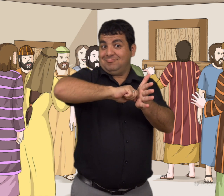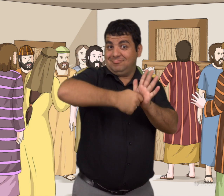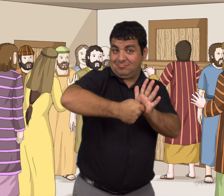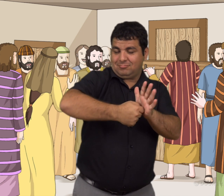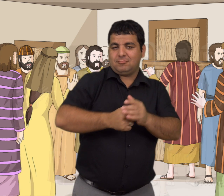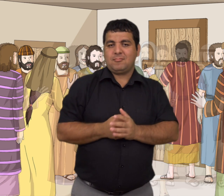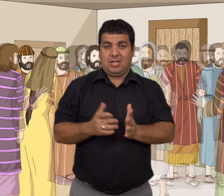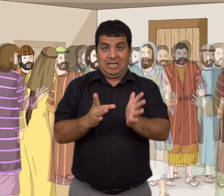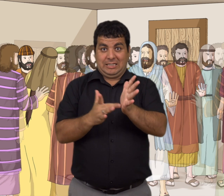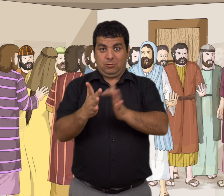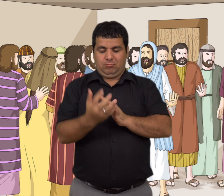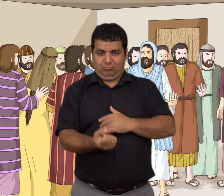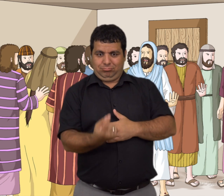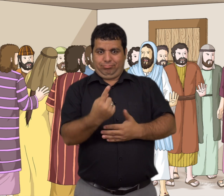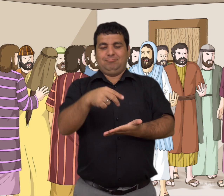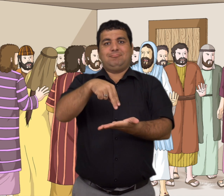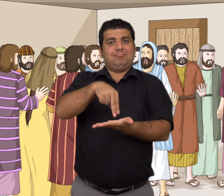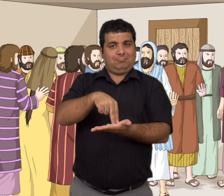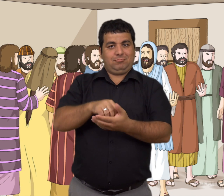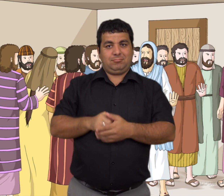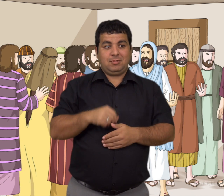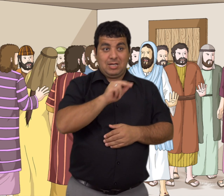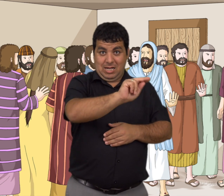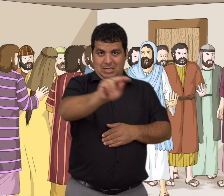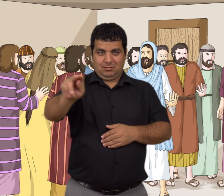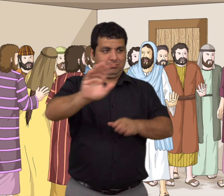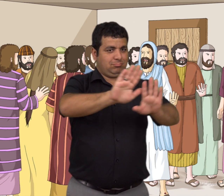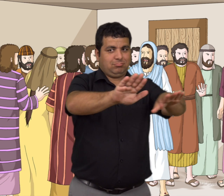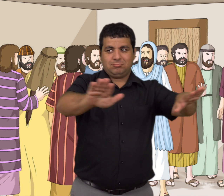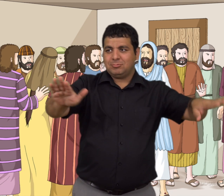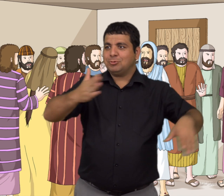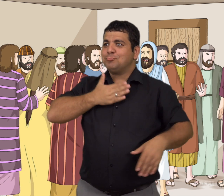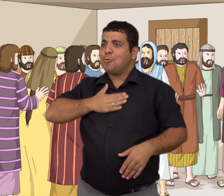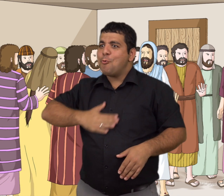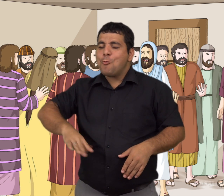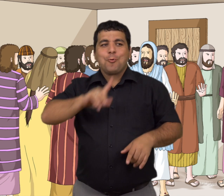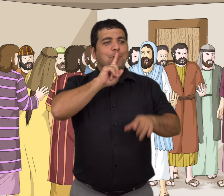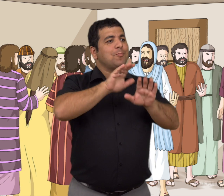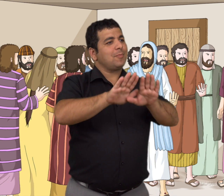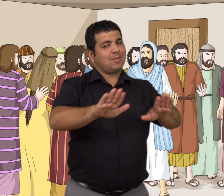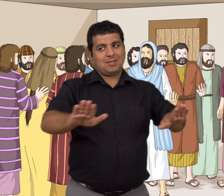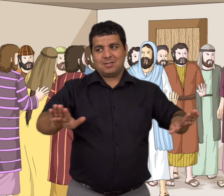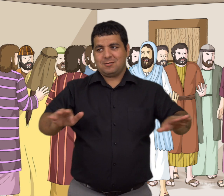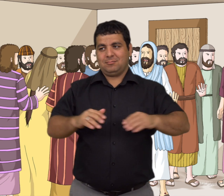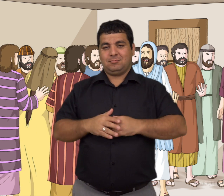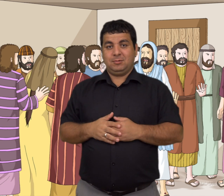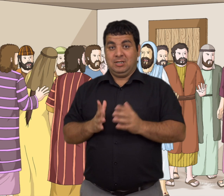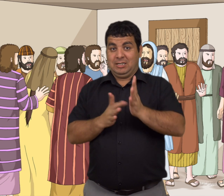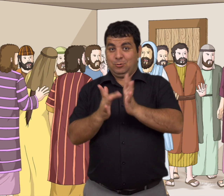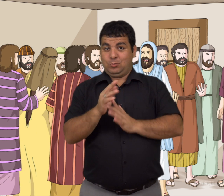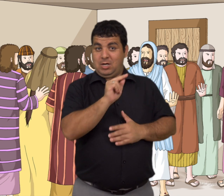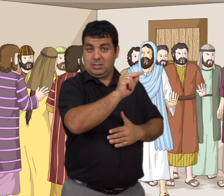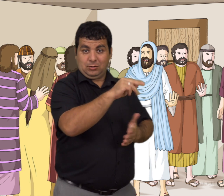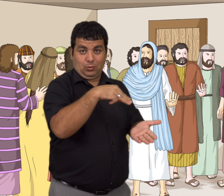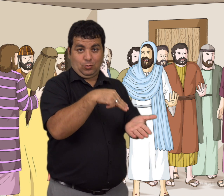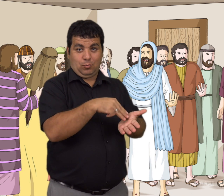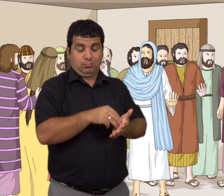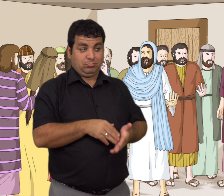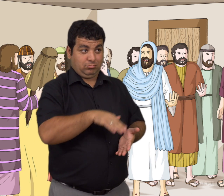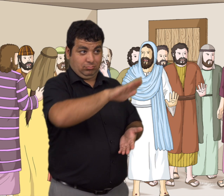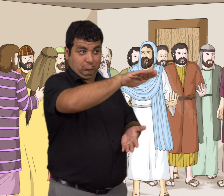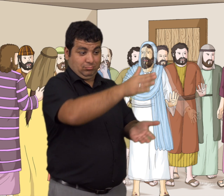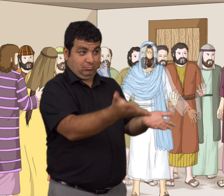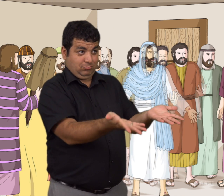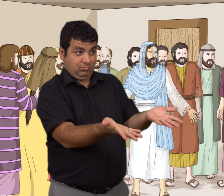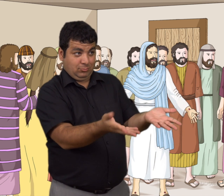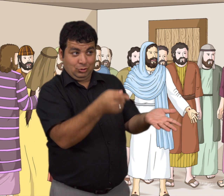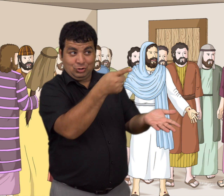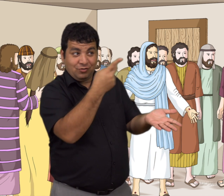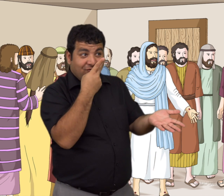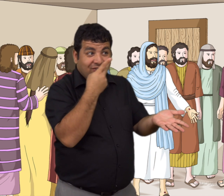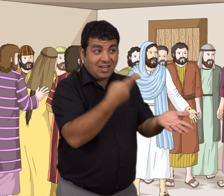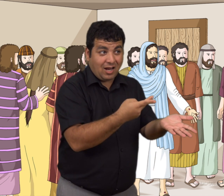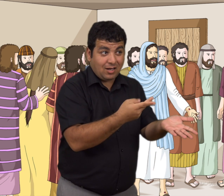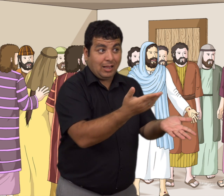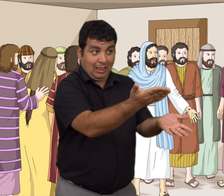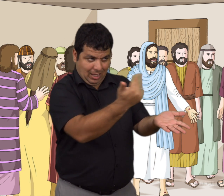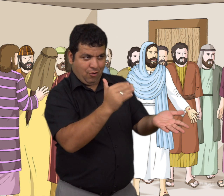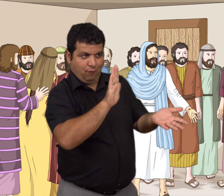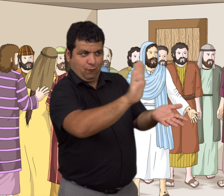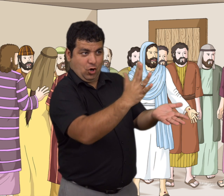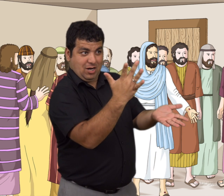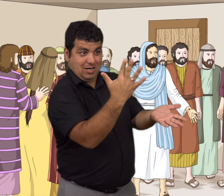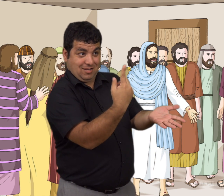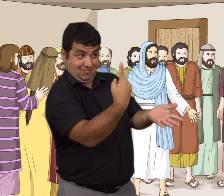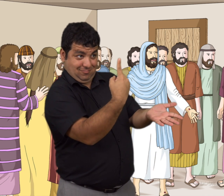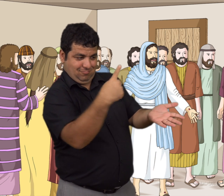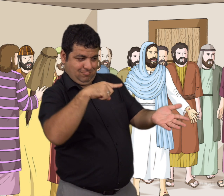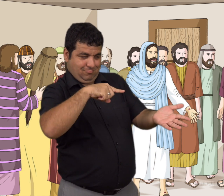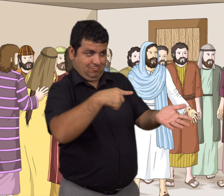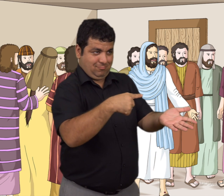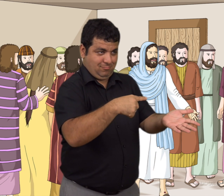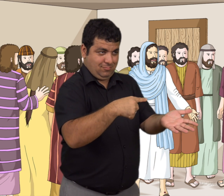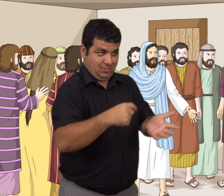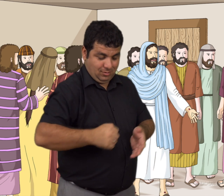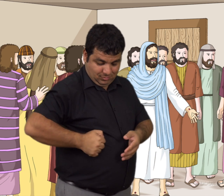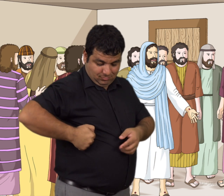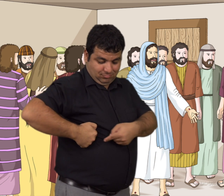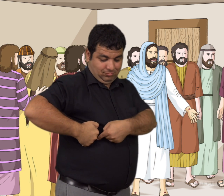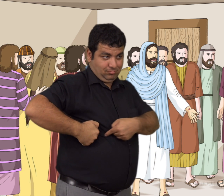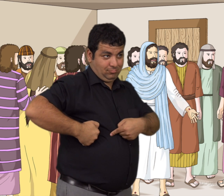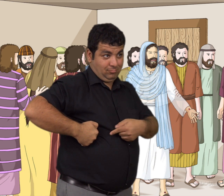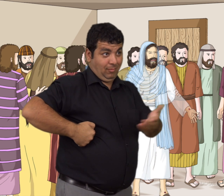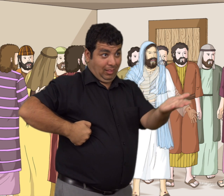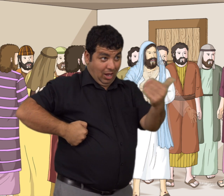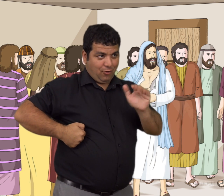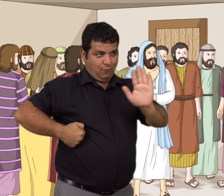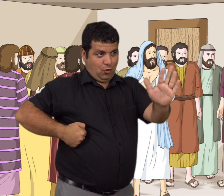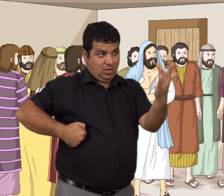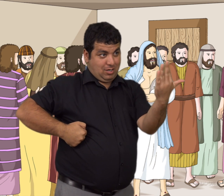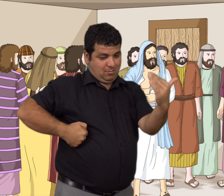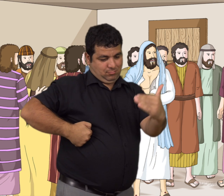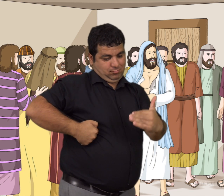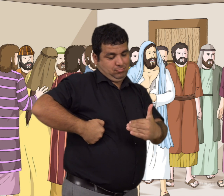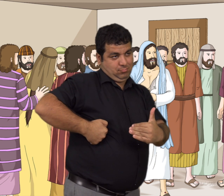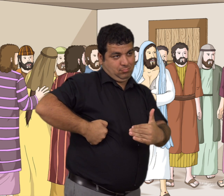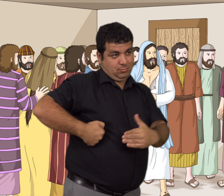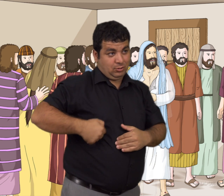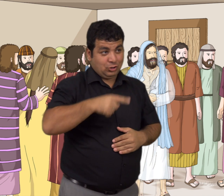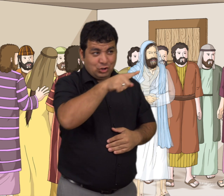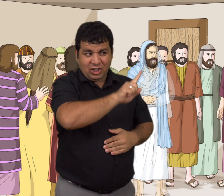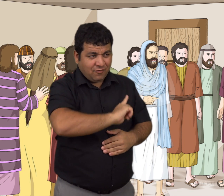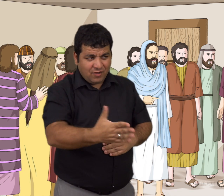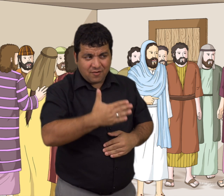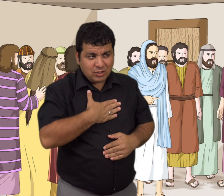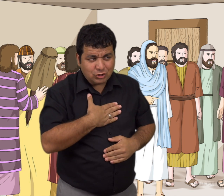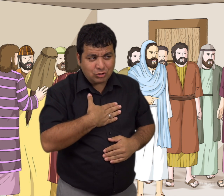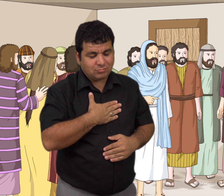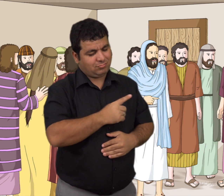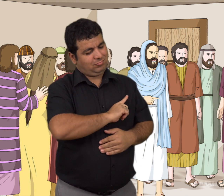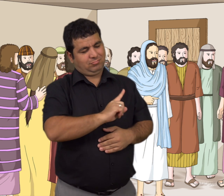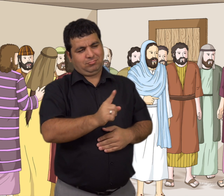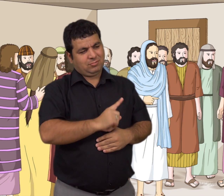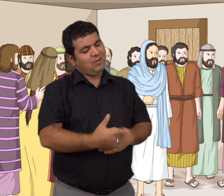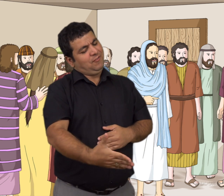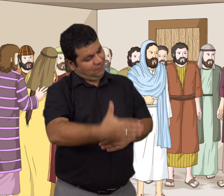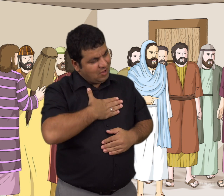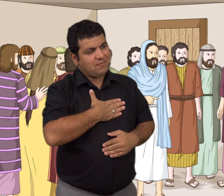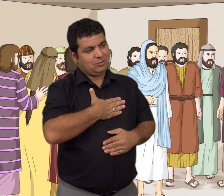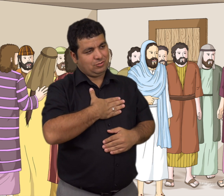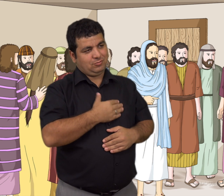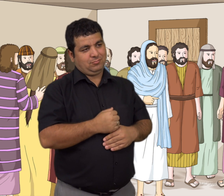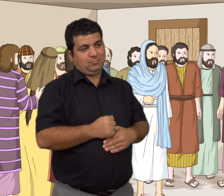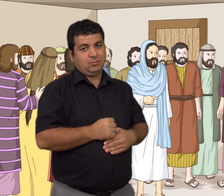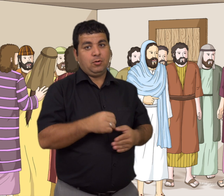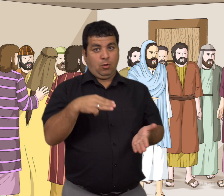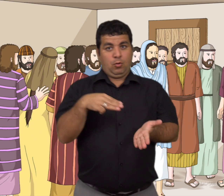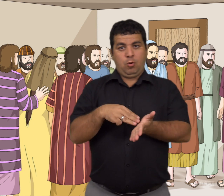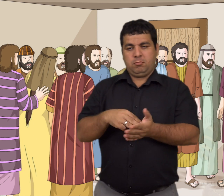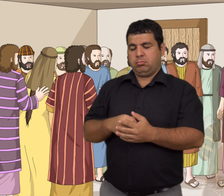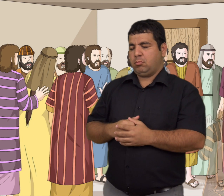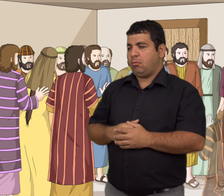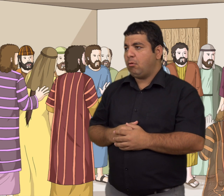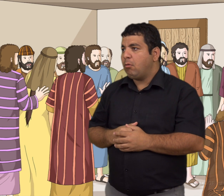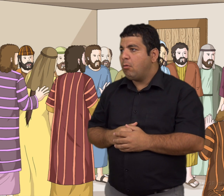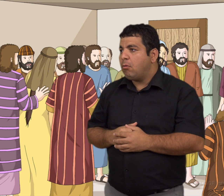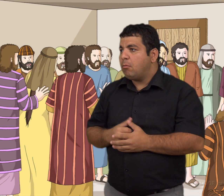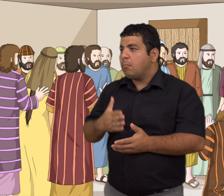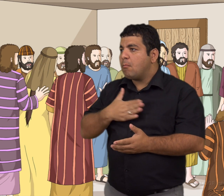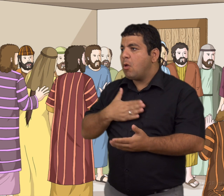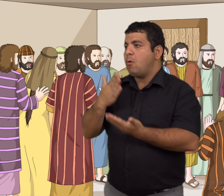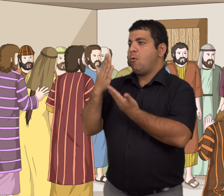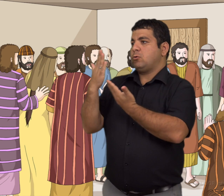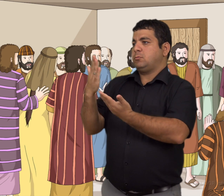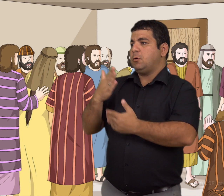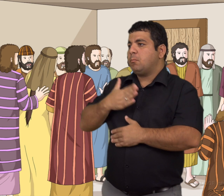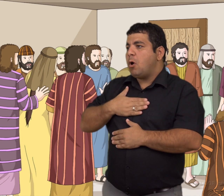Jesus came and stood among them and said, “Peace be with you.” Then Jesus said to Thomas, “Put your finger here and look at My hands. Reach out your hand and put it into My side. Stop doubting and believe.”